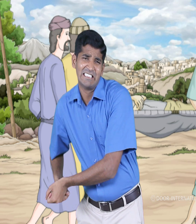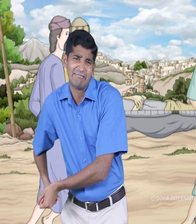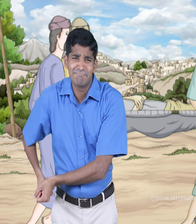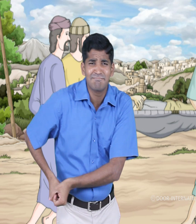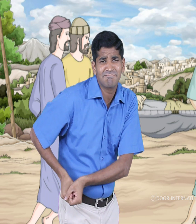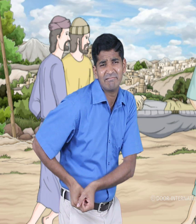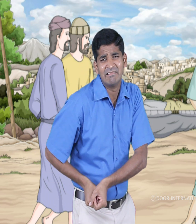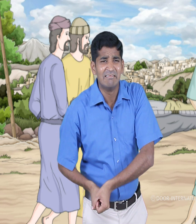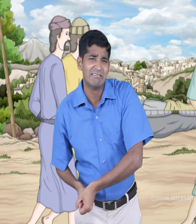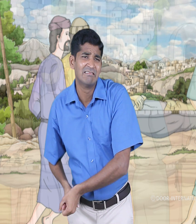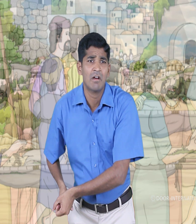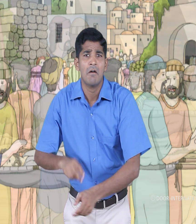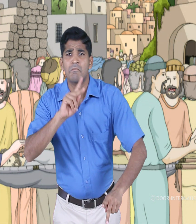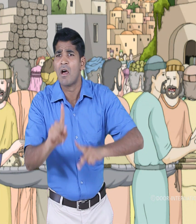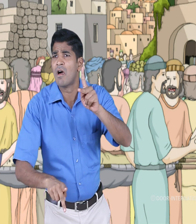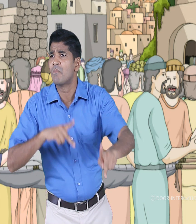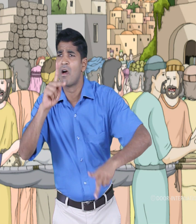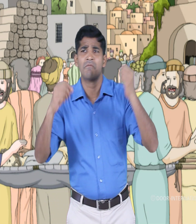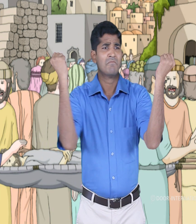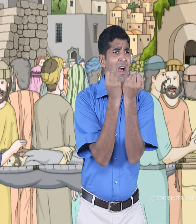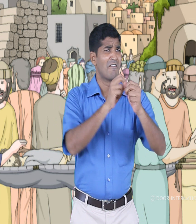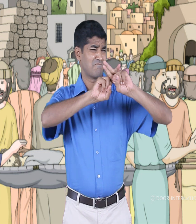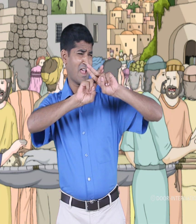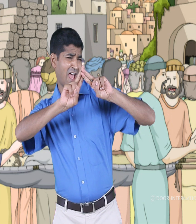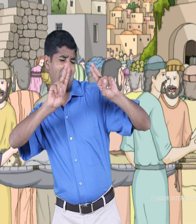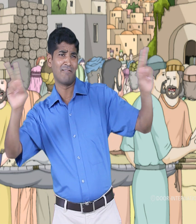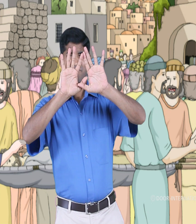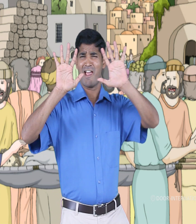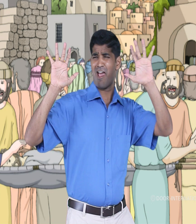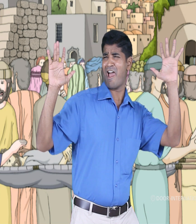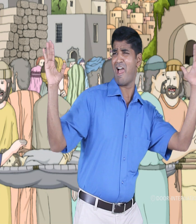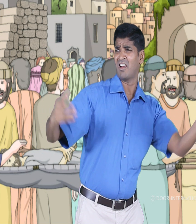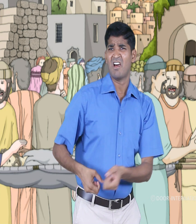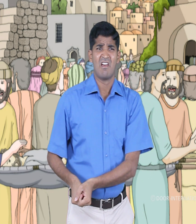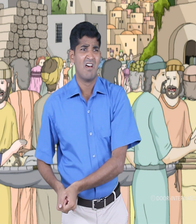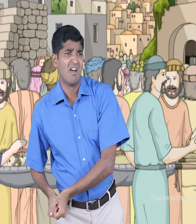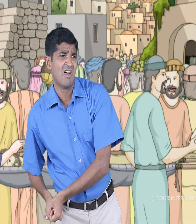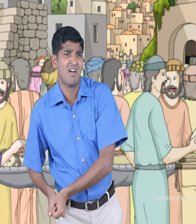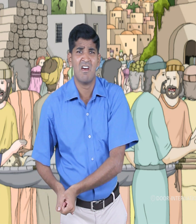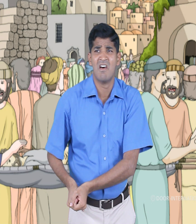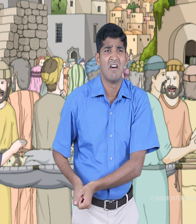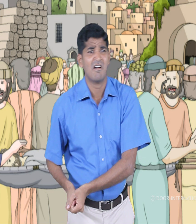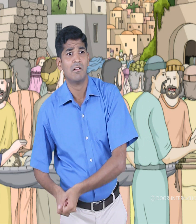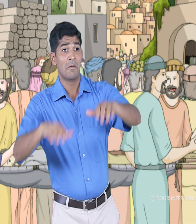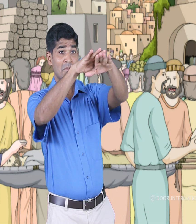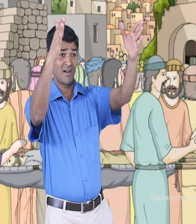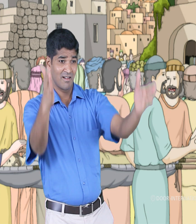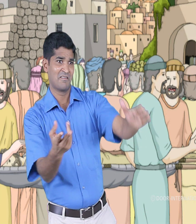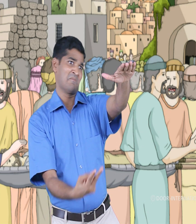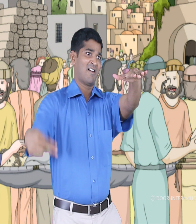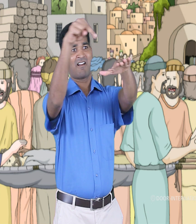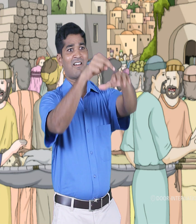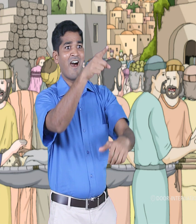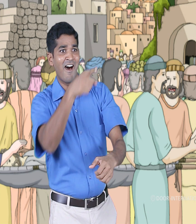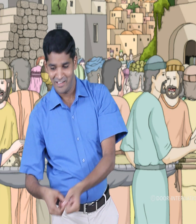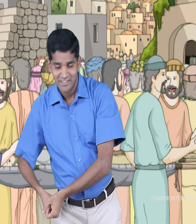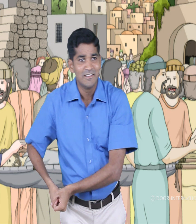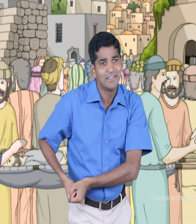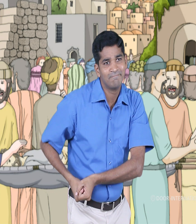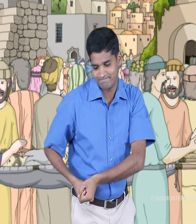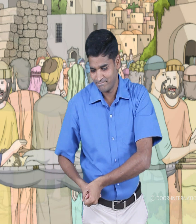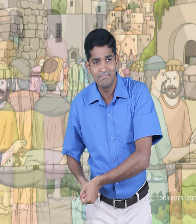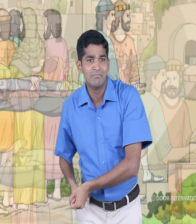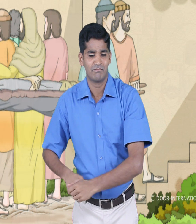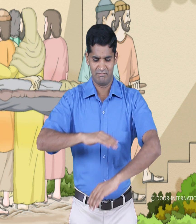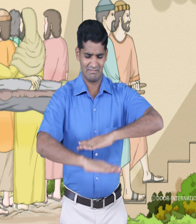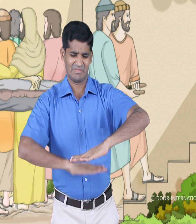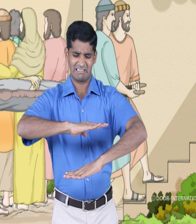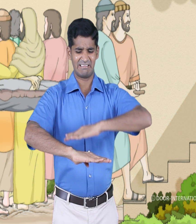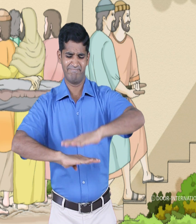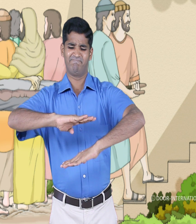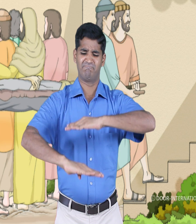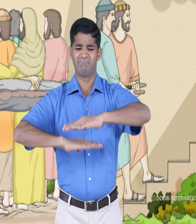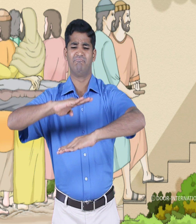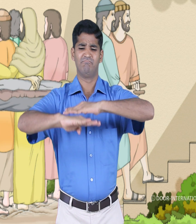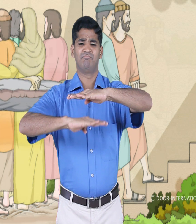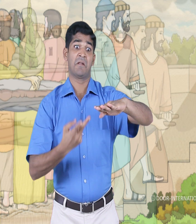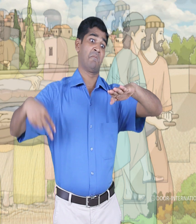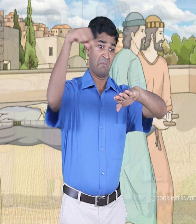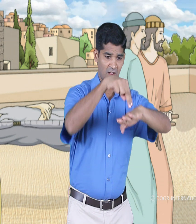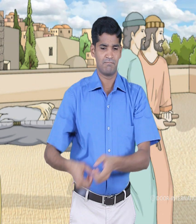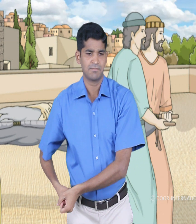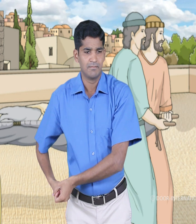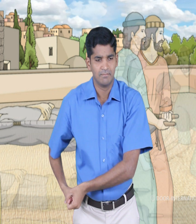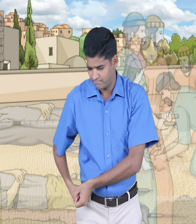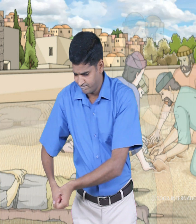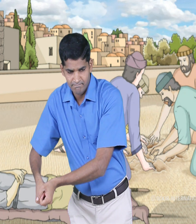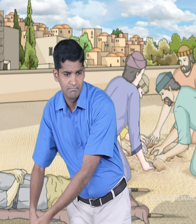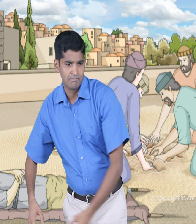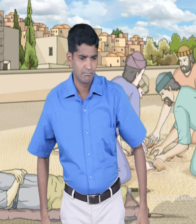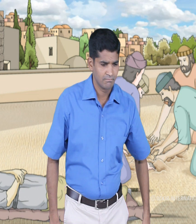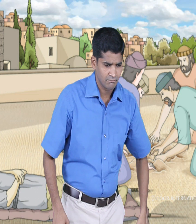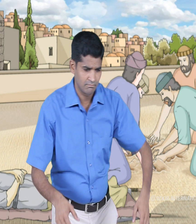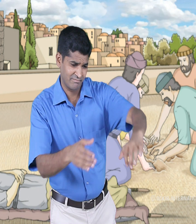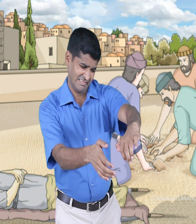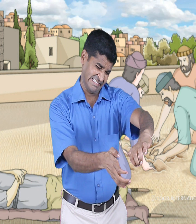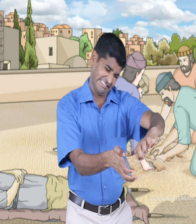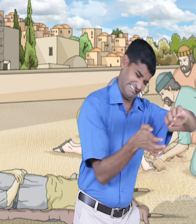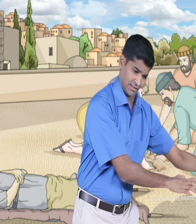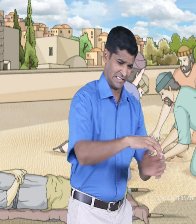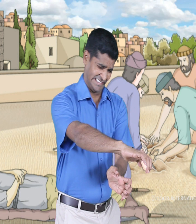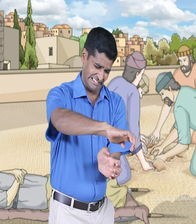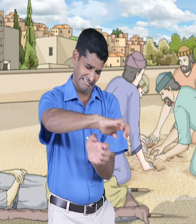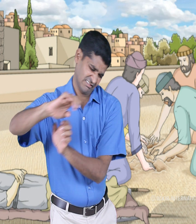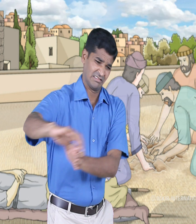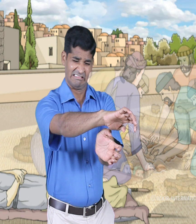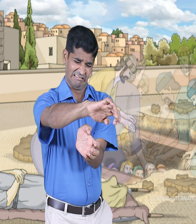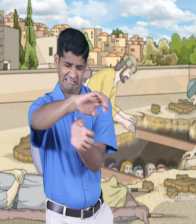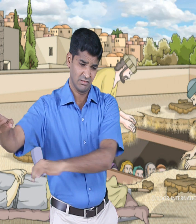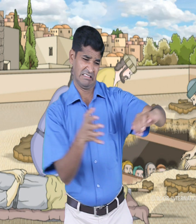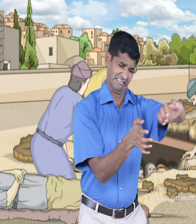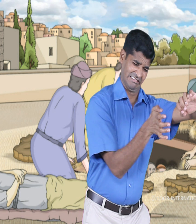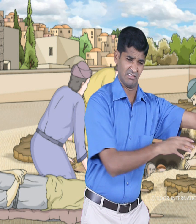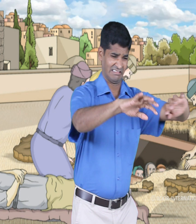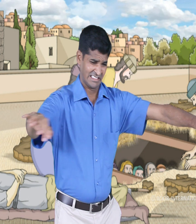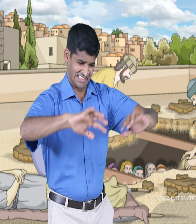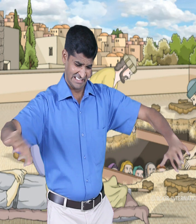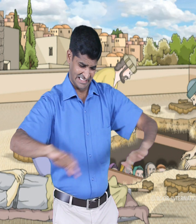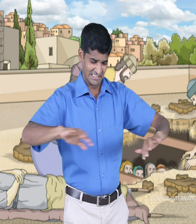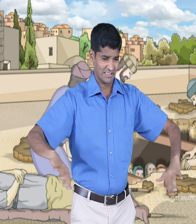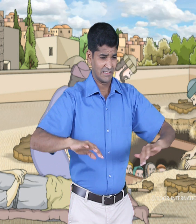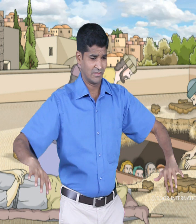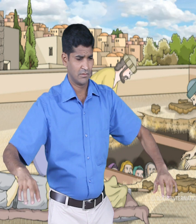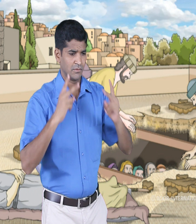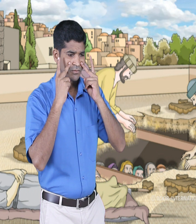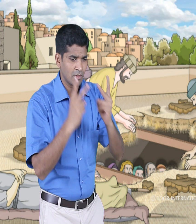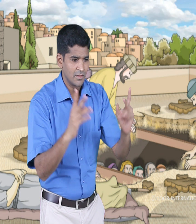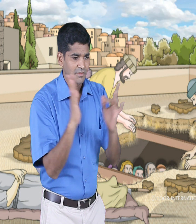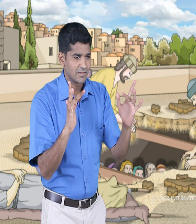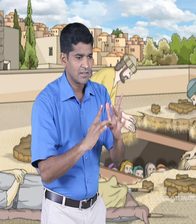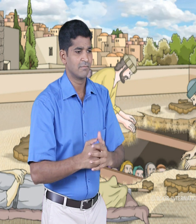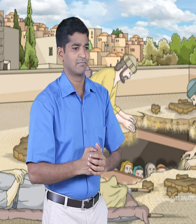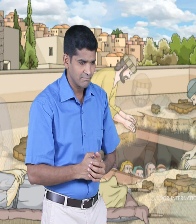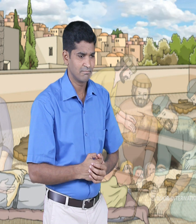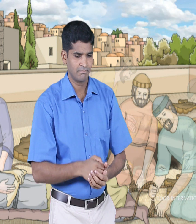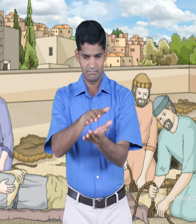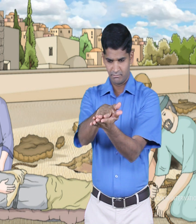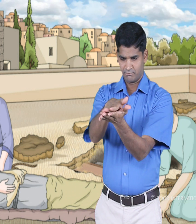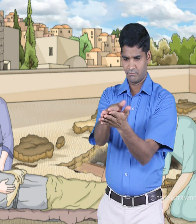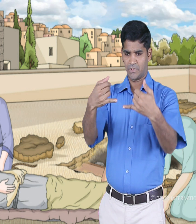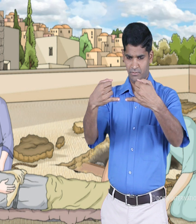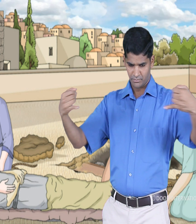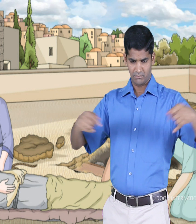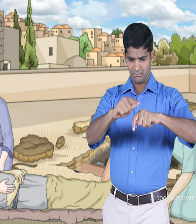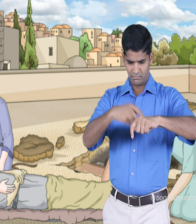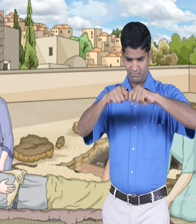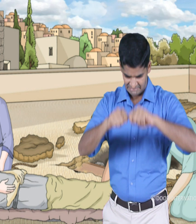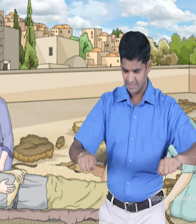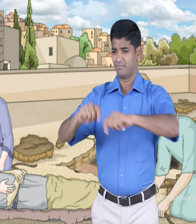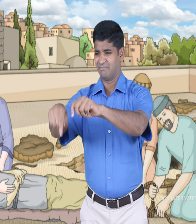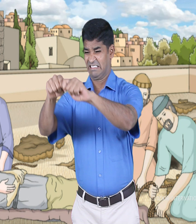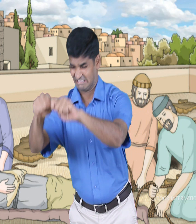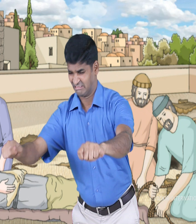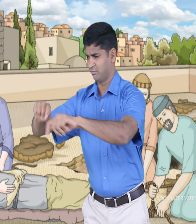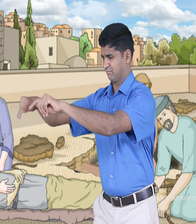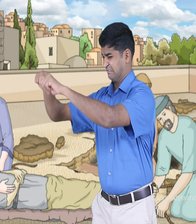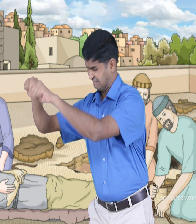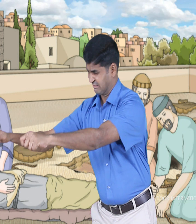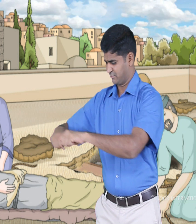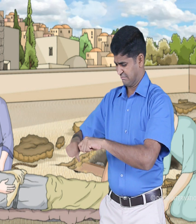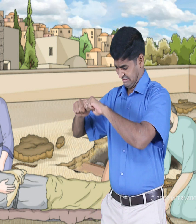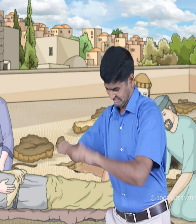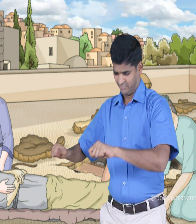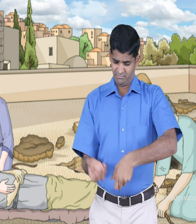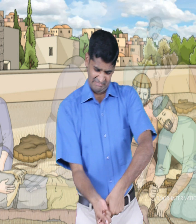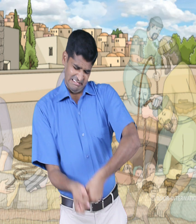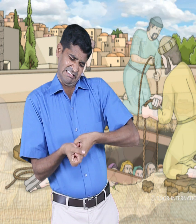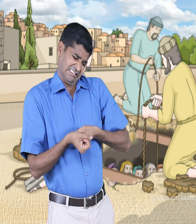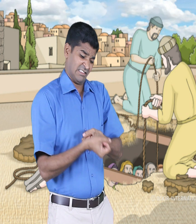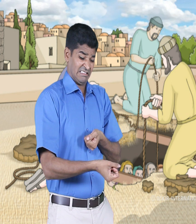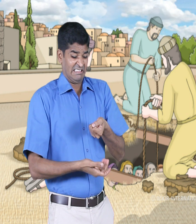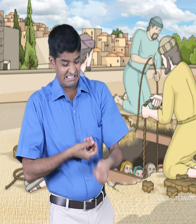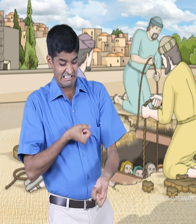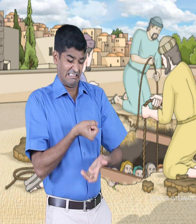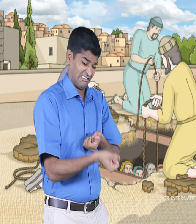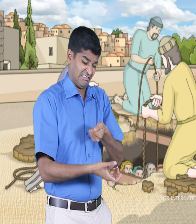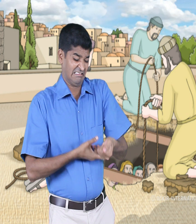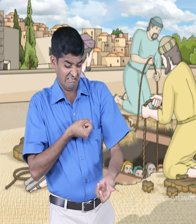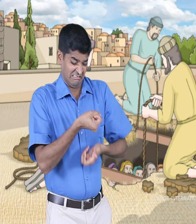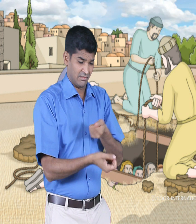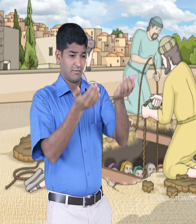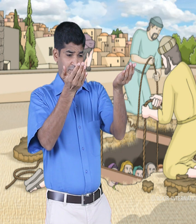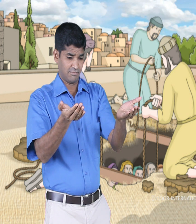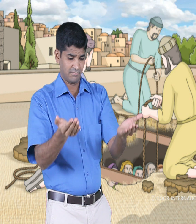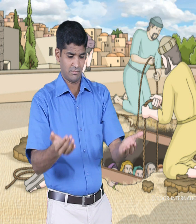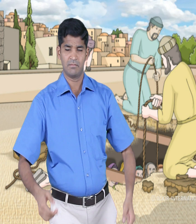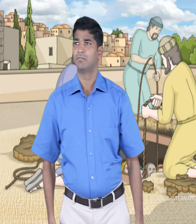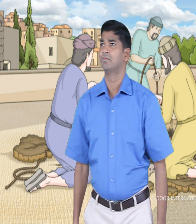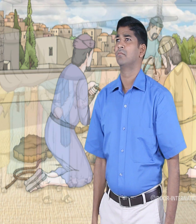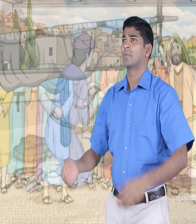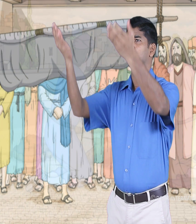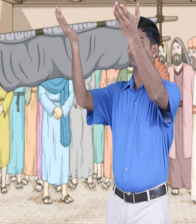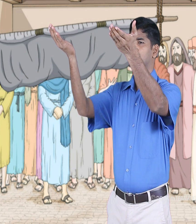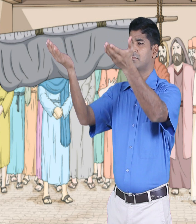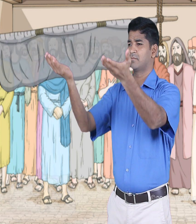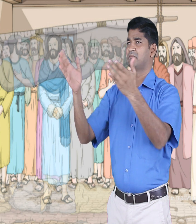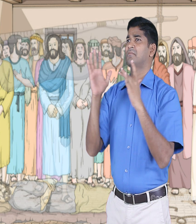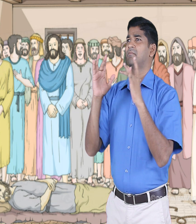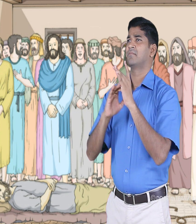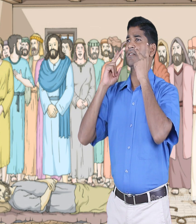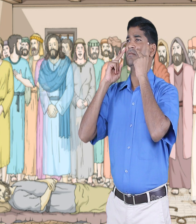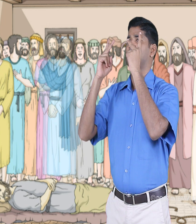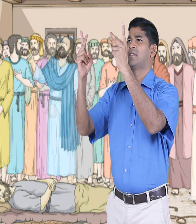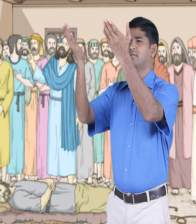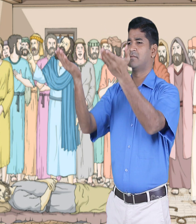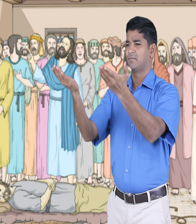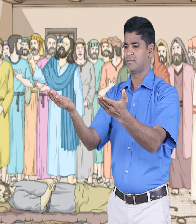Since they were unable to get to Jesus through the crowd, they uncovered the roof above Him, made an opening, and lowered the paralytic on his mat.